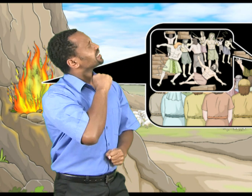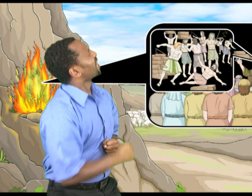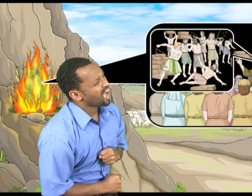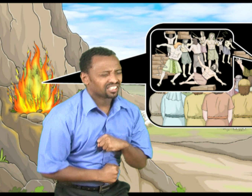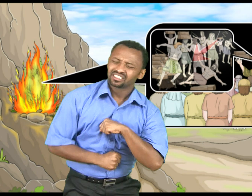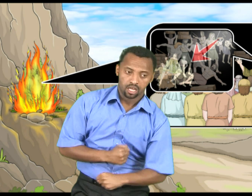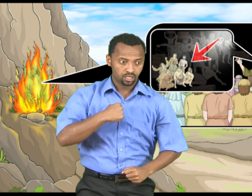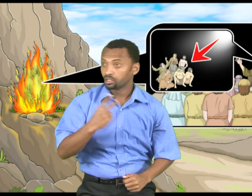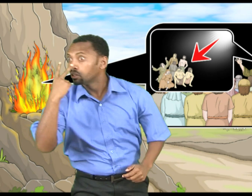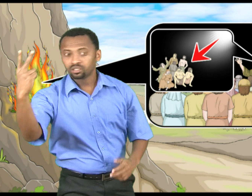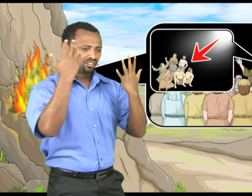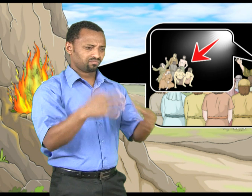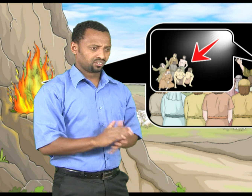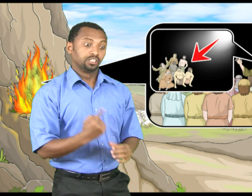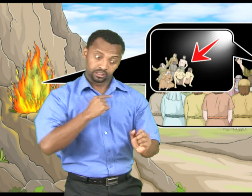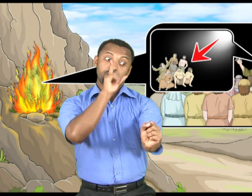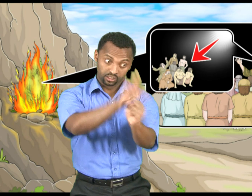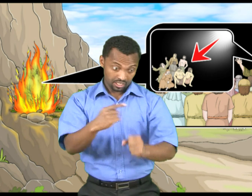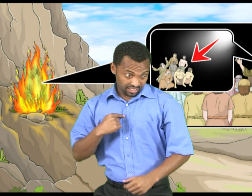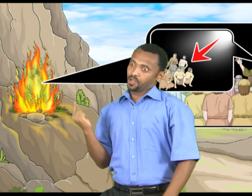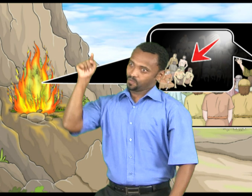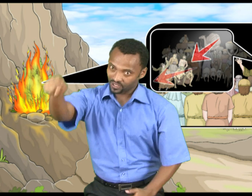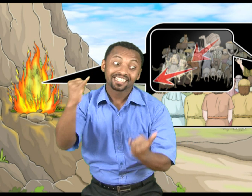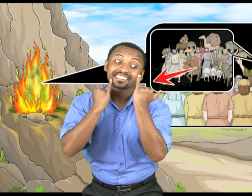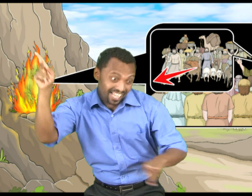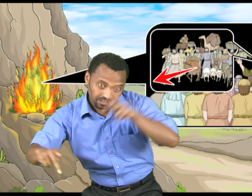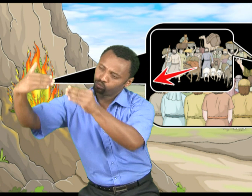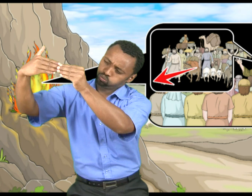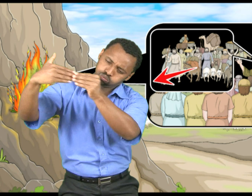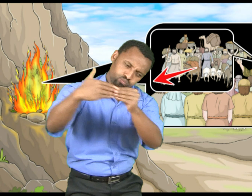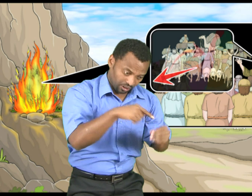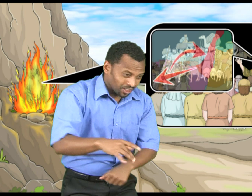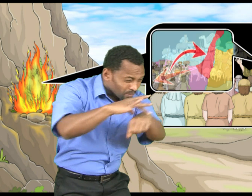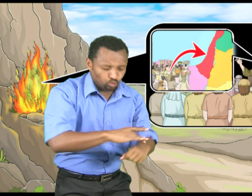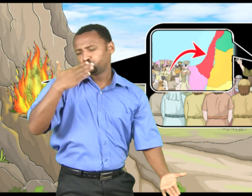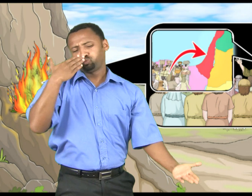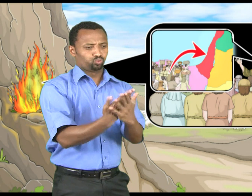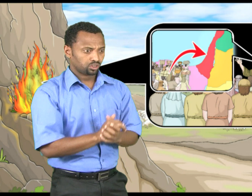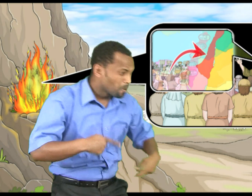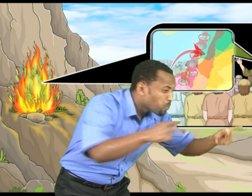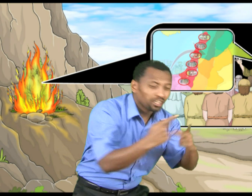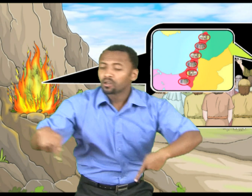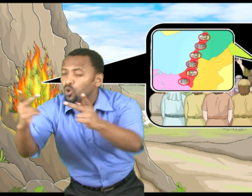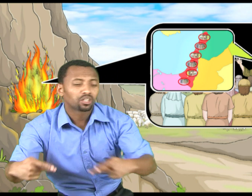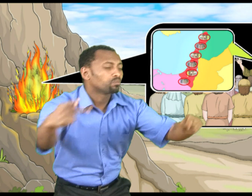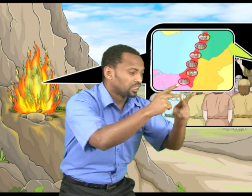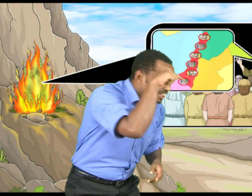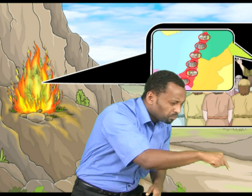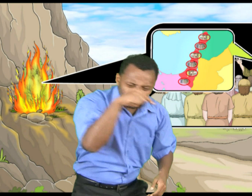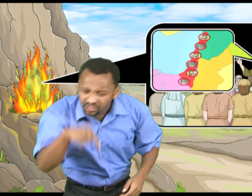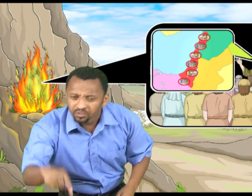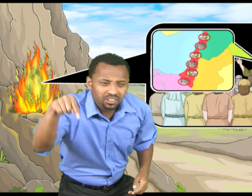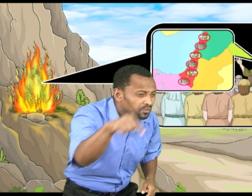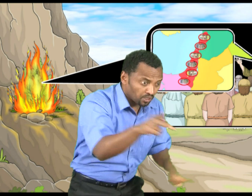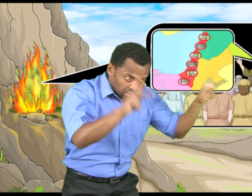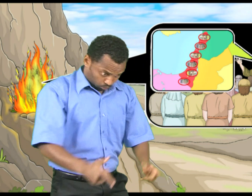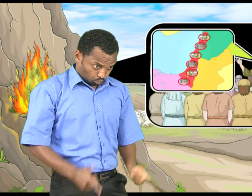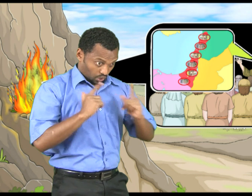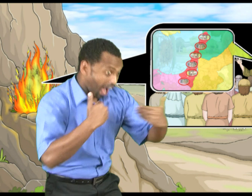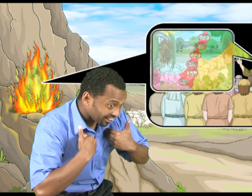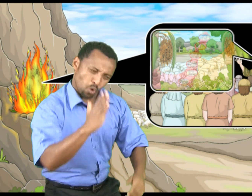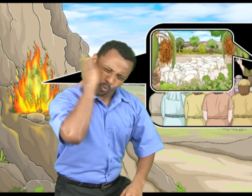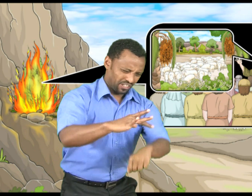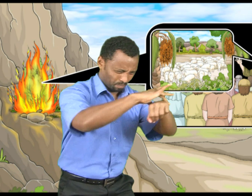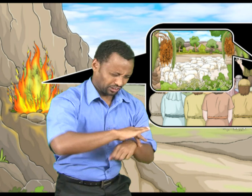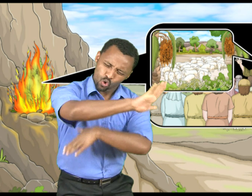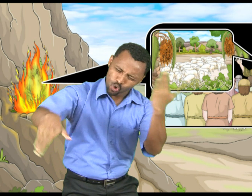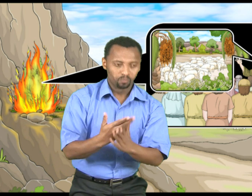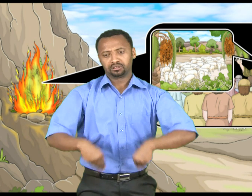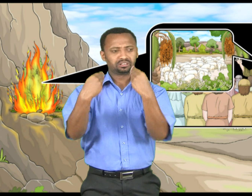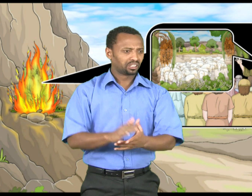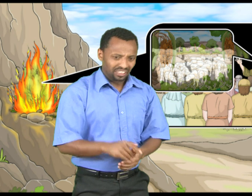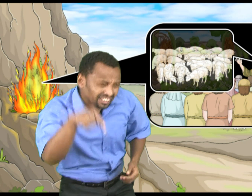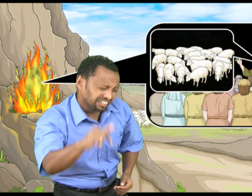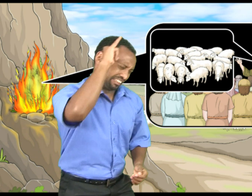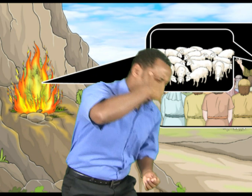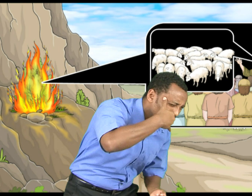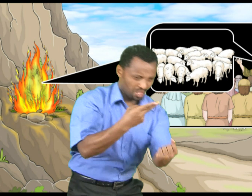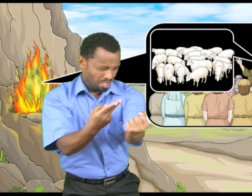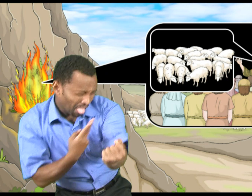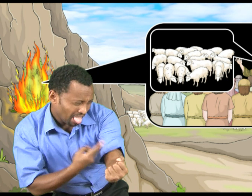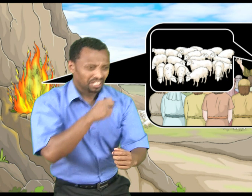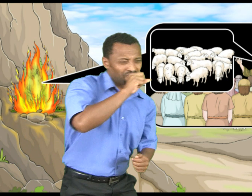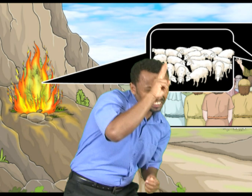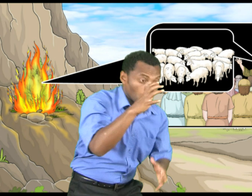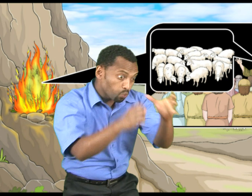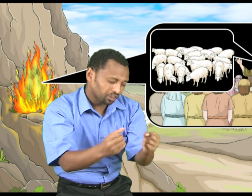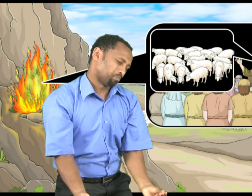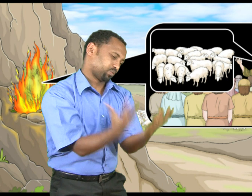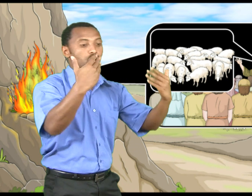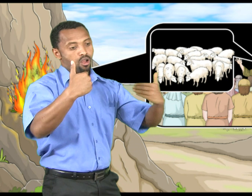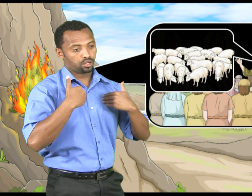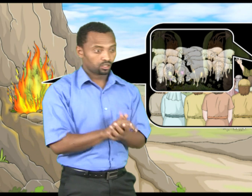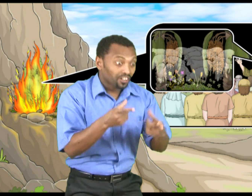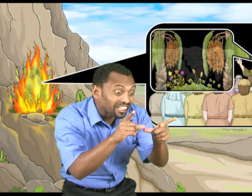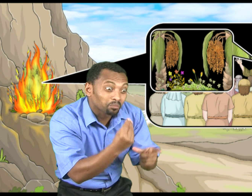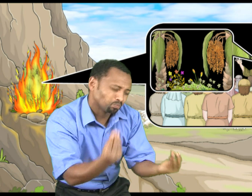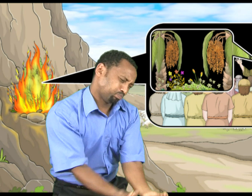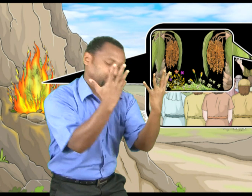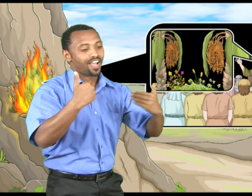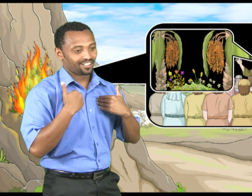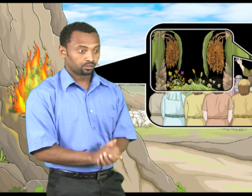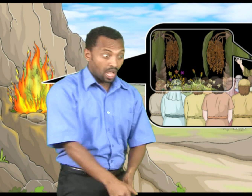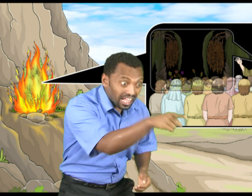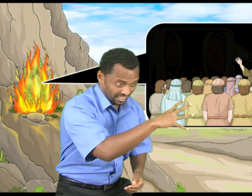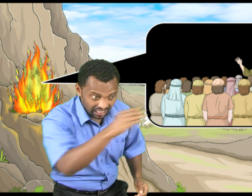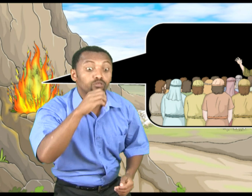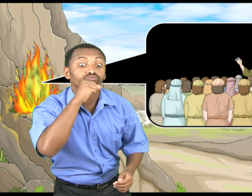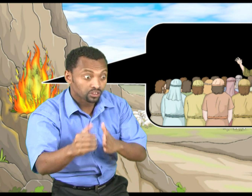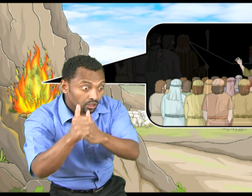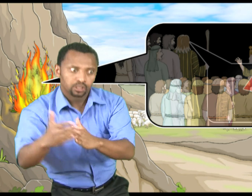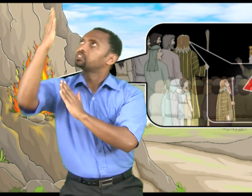And I have promised to bring you up out of your affliction in Egypt, into the land of the Canaanites, Hittites, Amorites, Perizzites, Hivites, and Jebusites—a land flowing with milk and honey.’